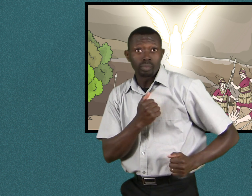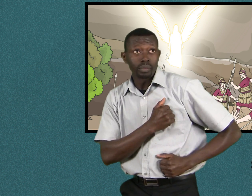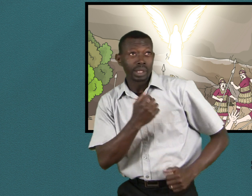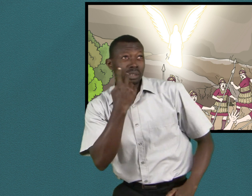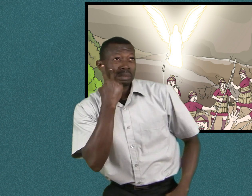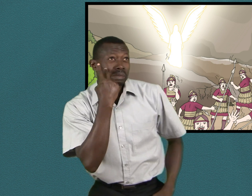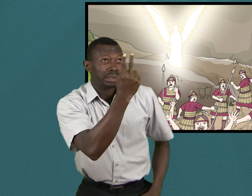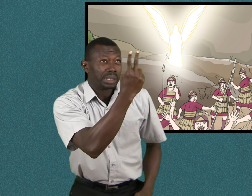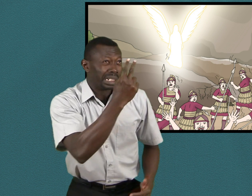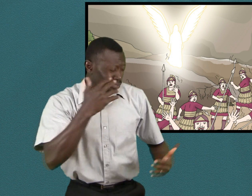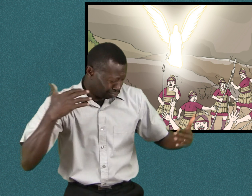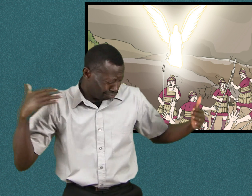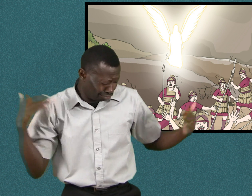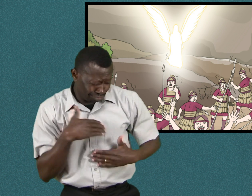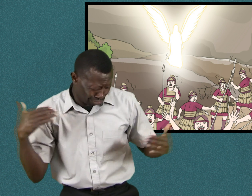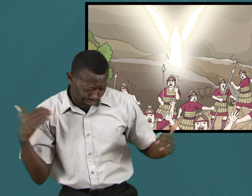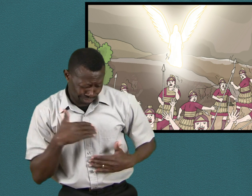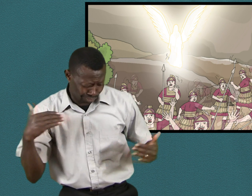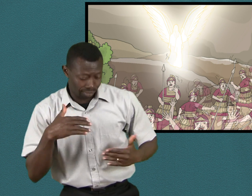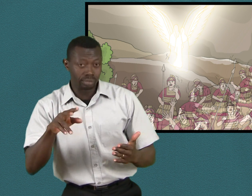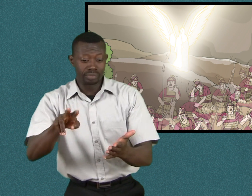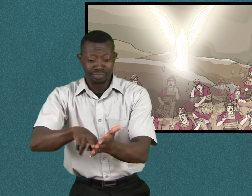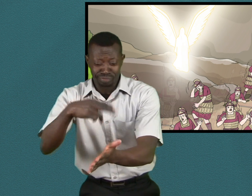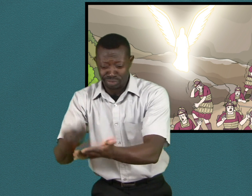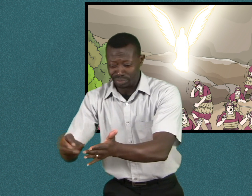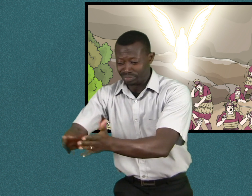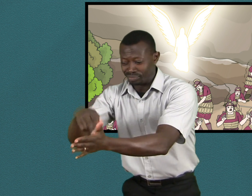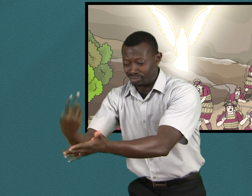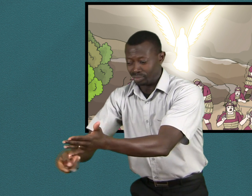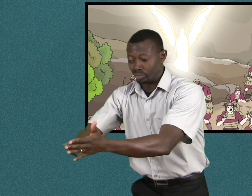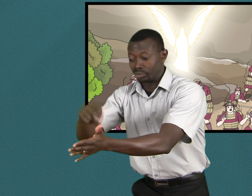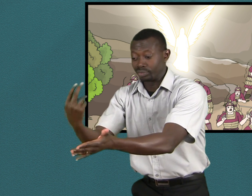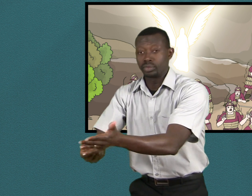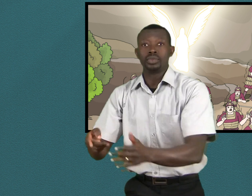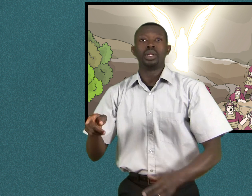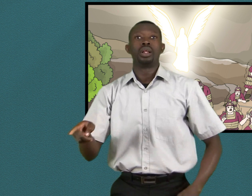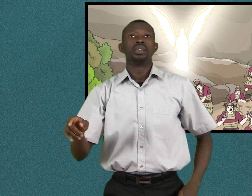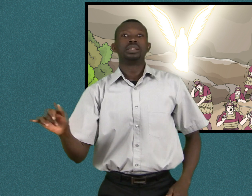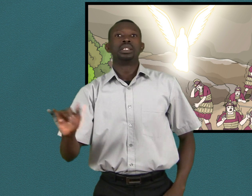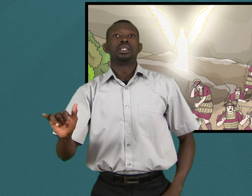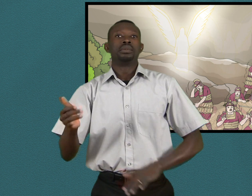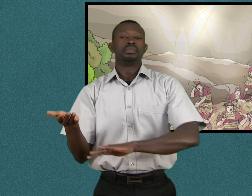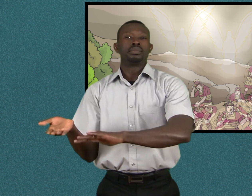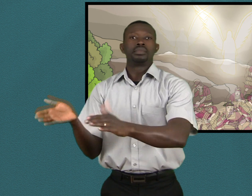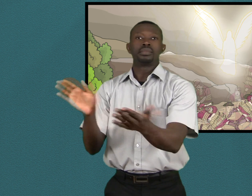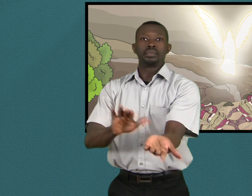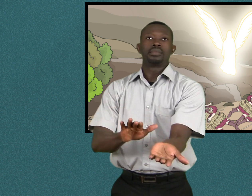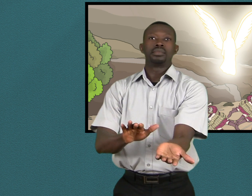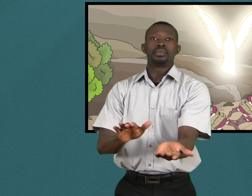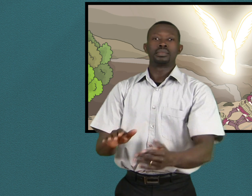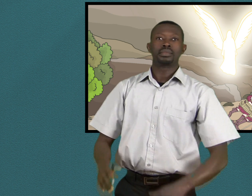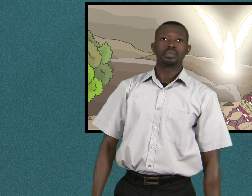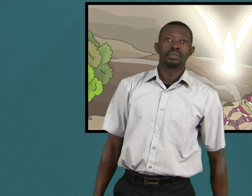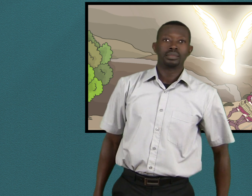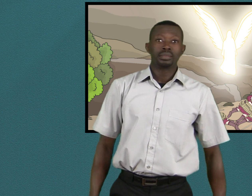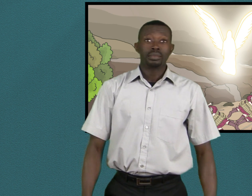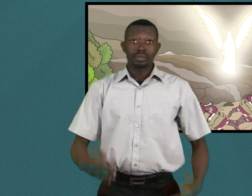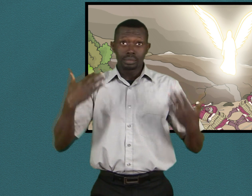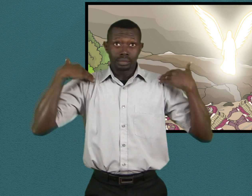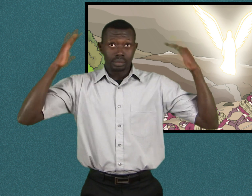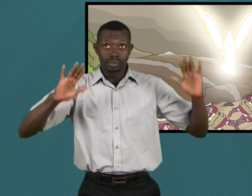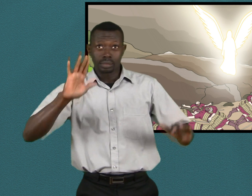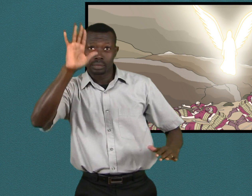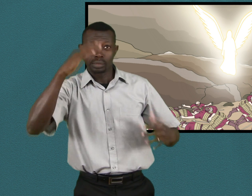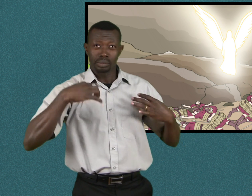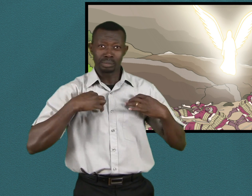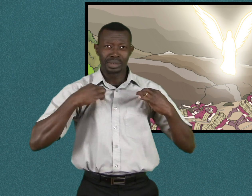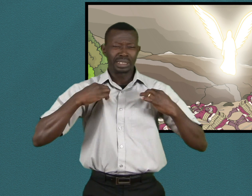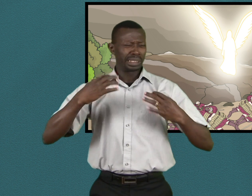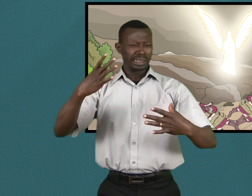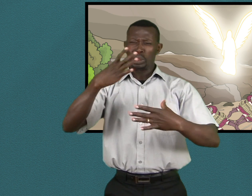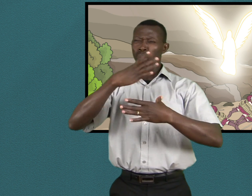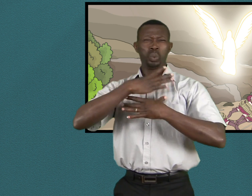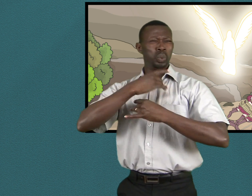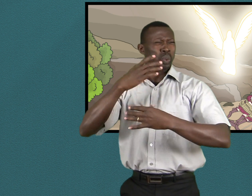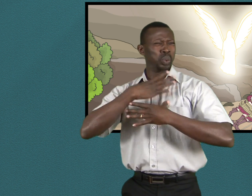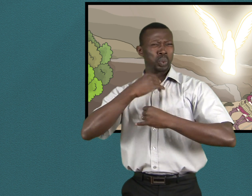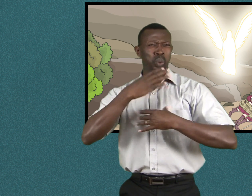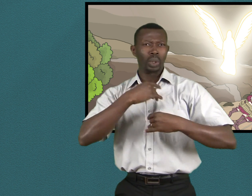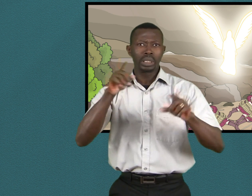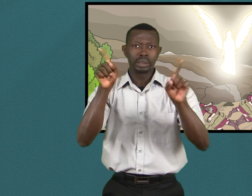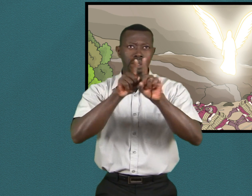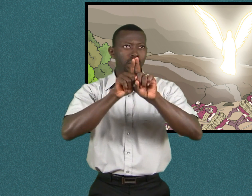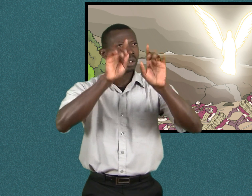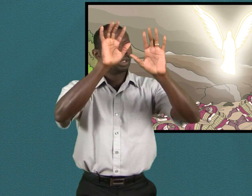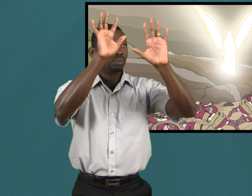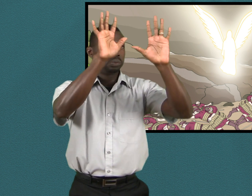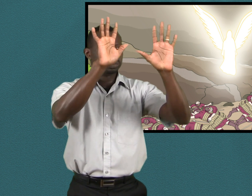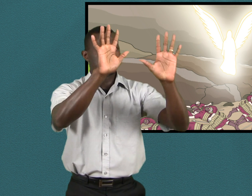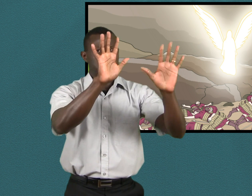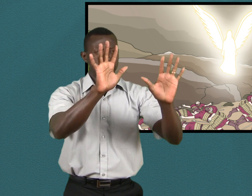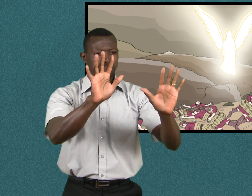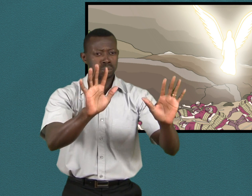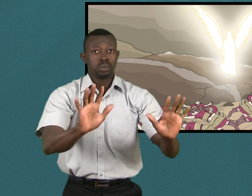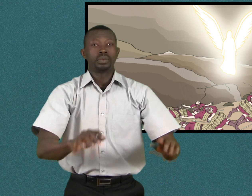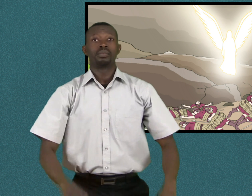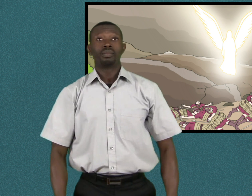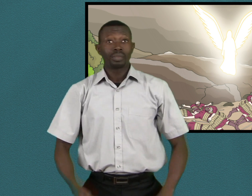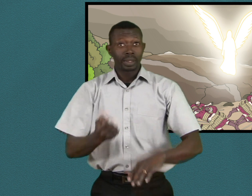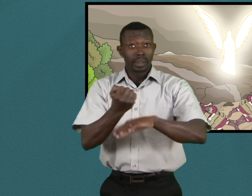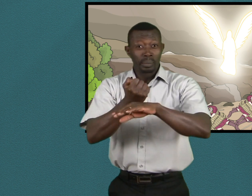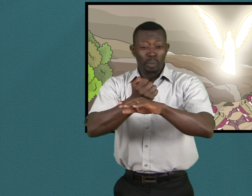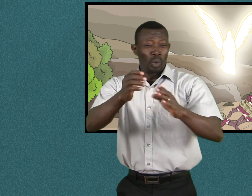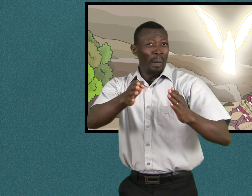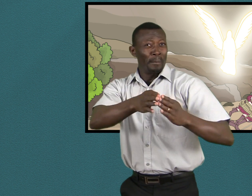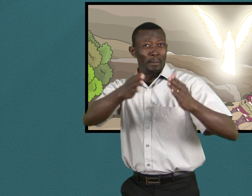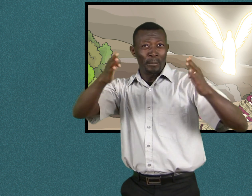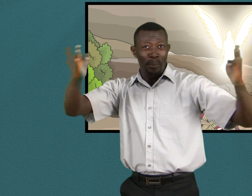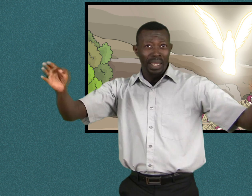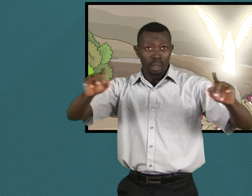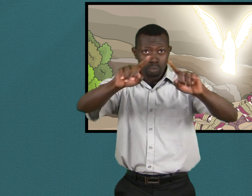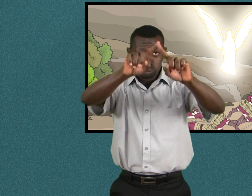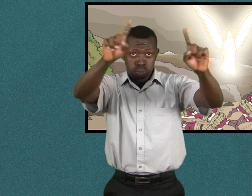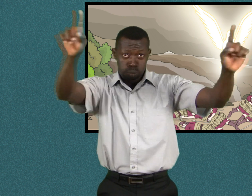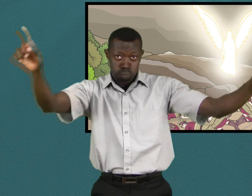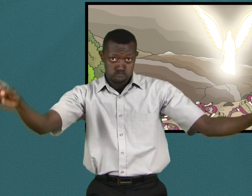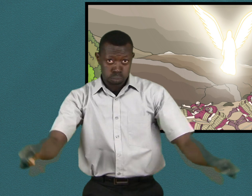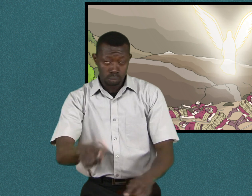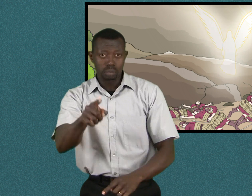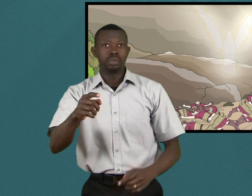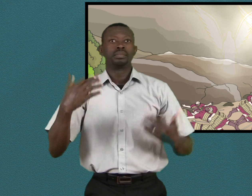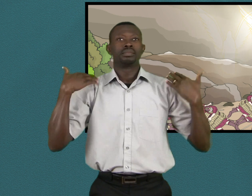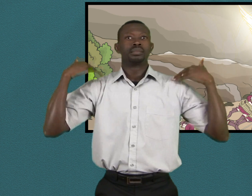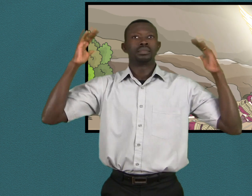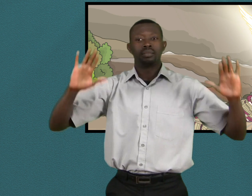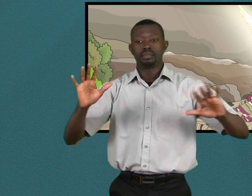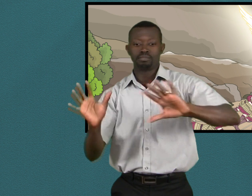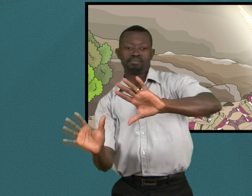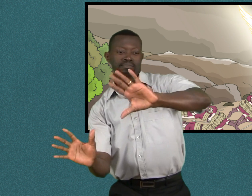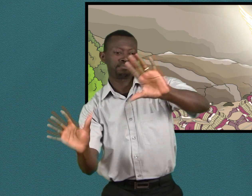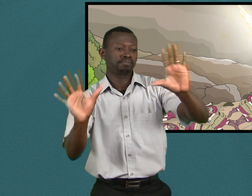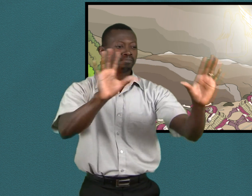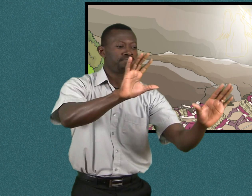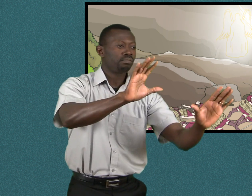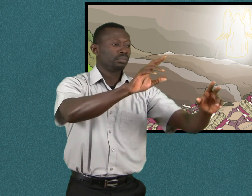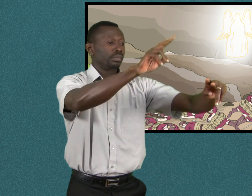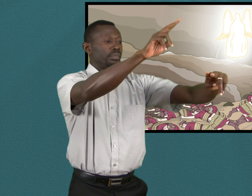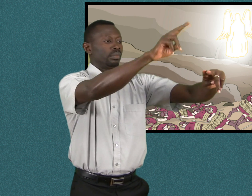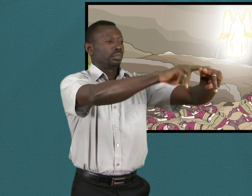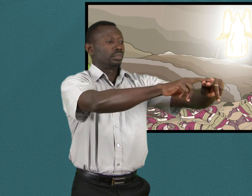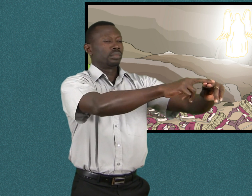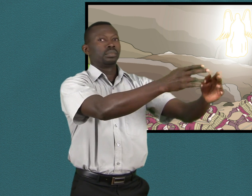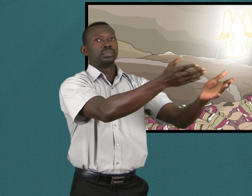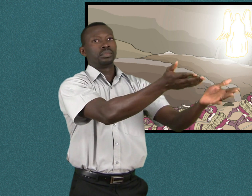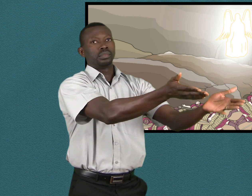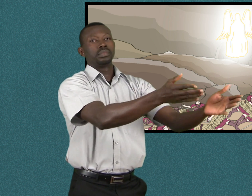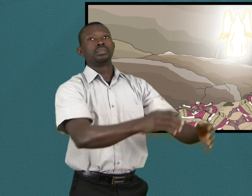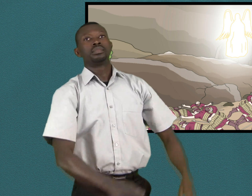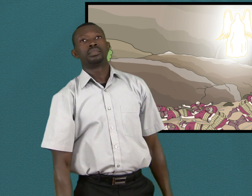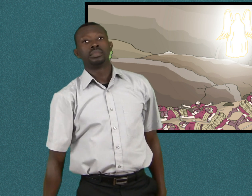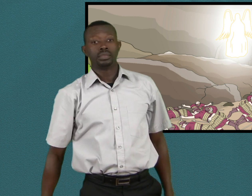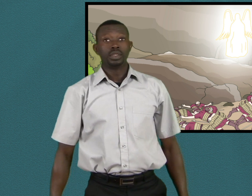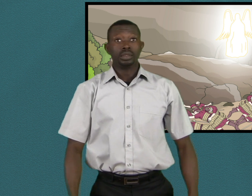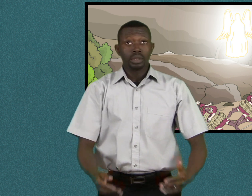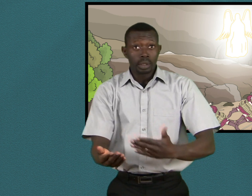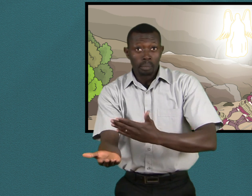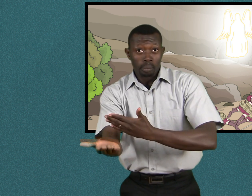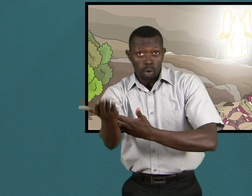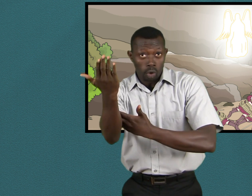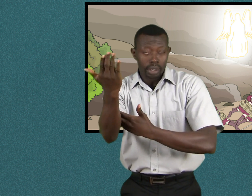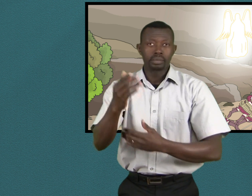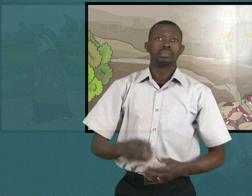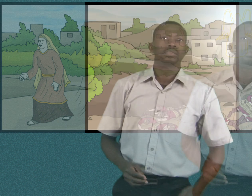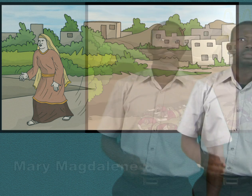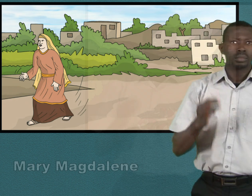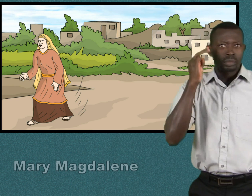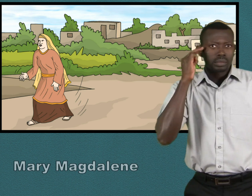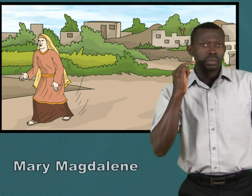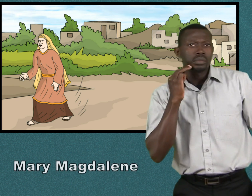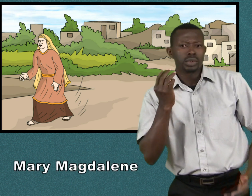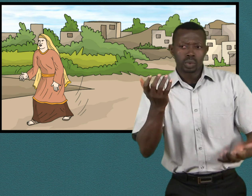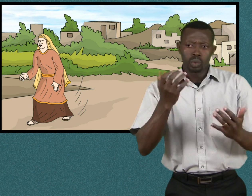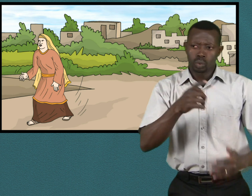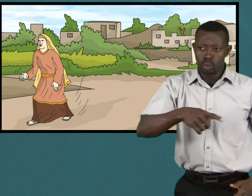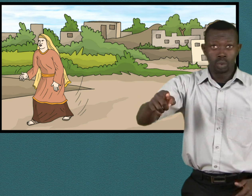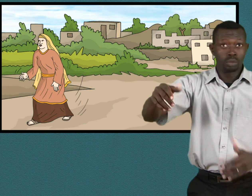His appearance was like lightning, and his clothes were white as snow. The guards trembled in fear of him and became like dead men.